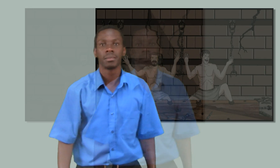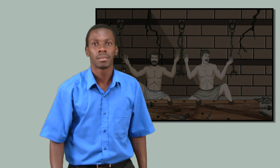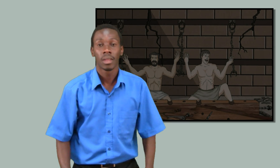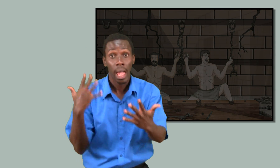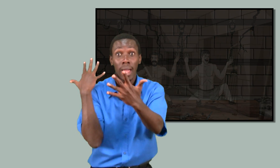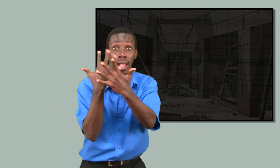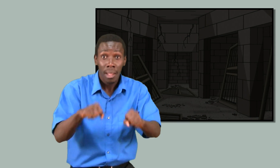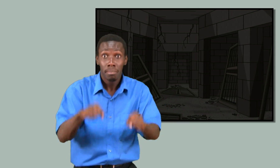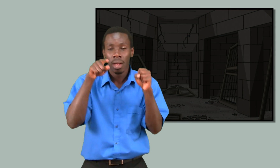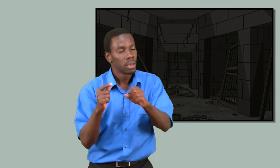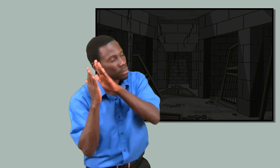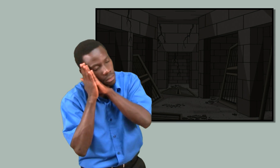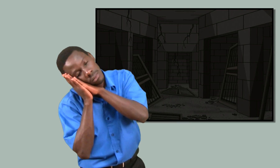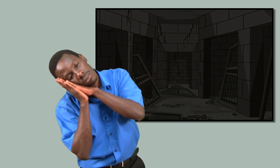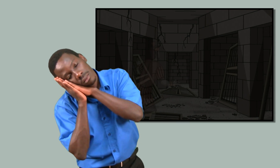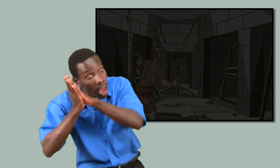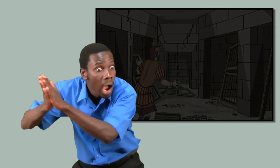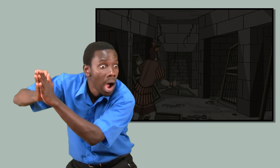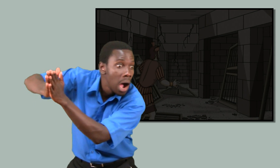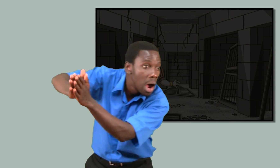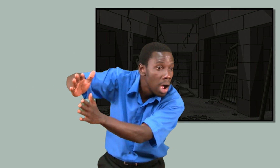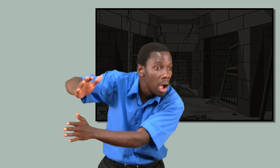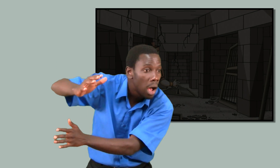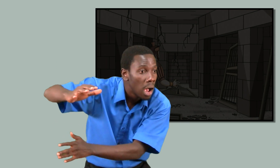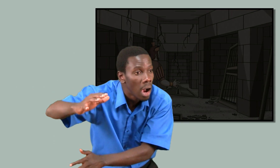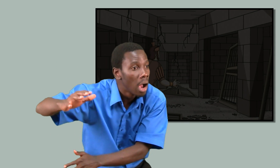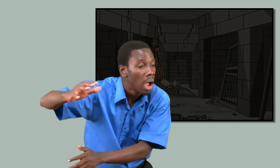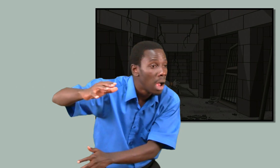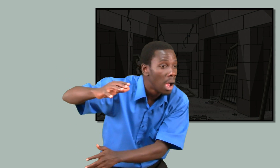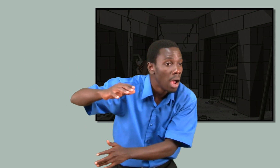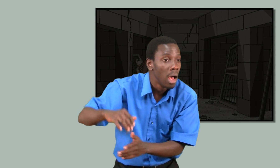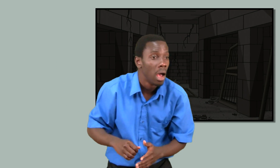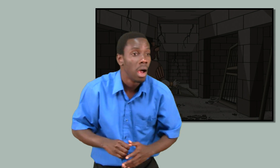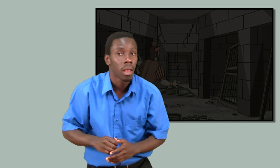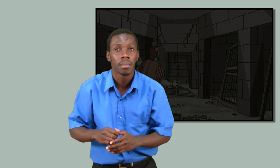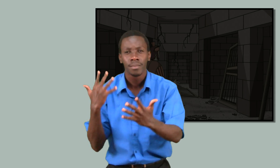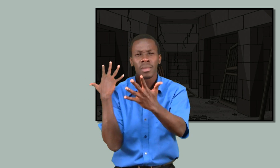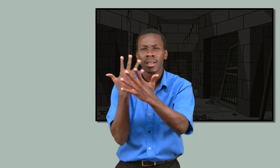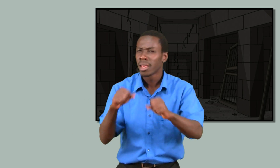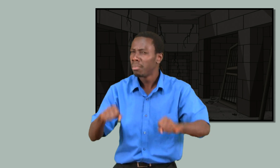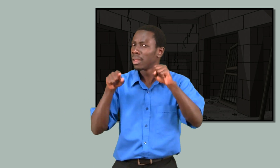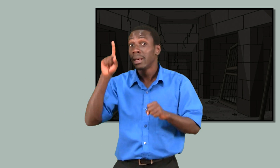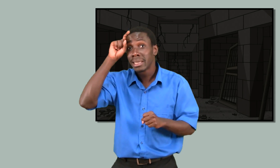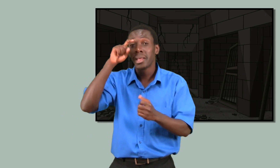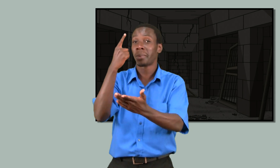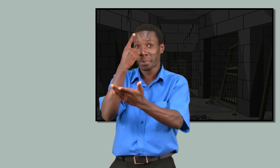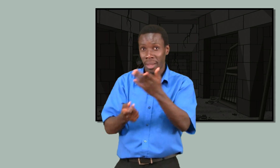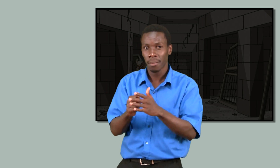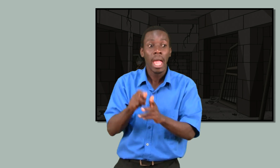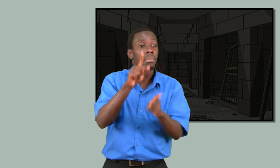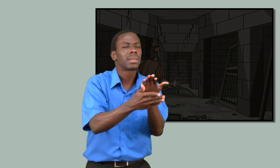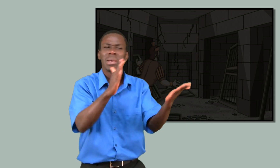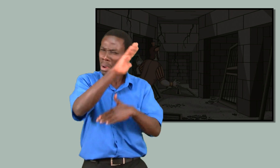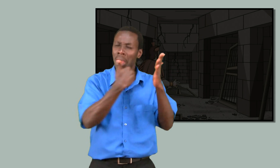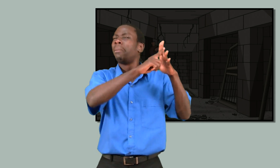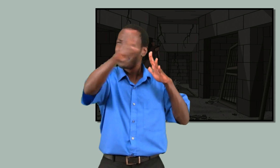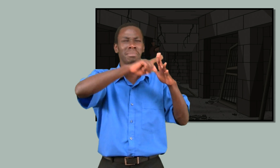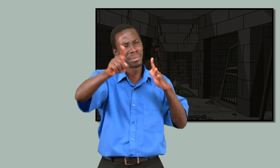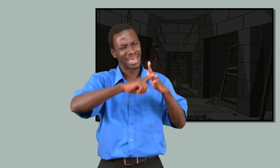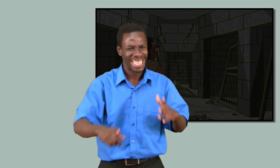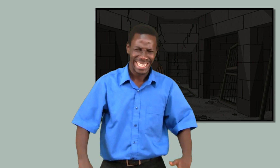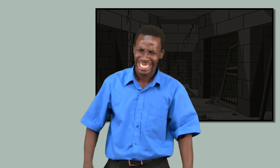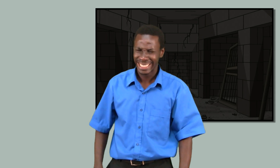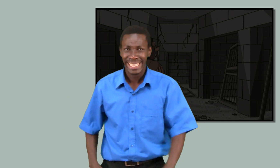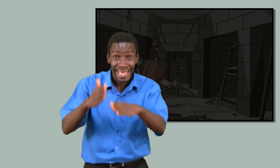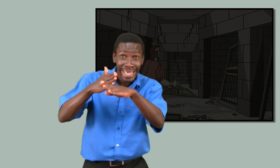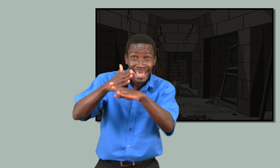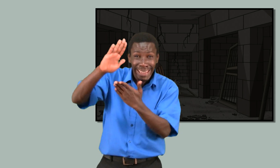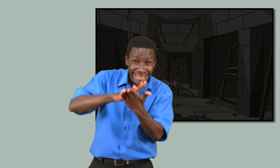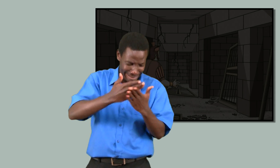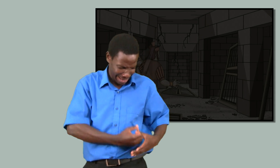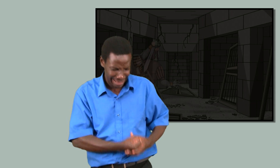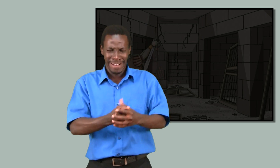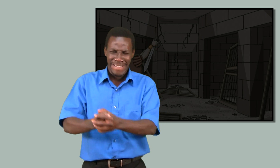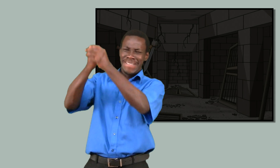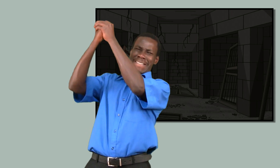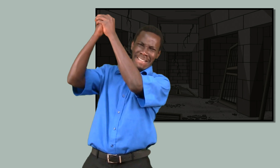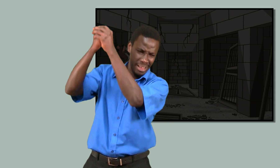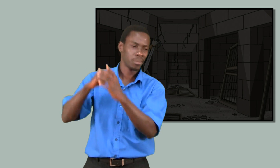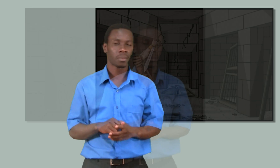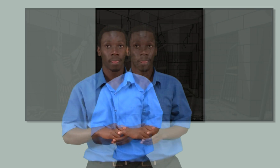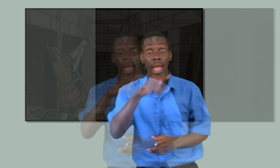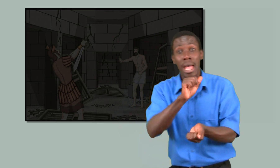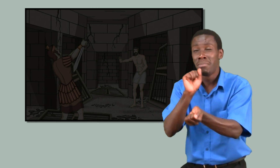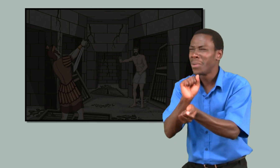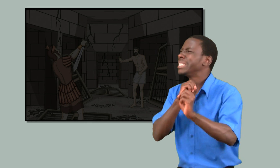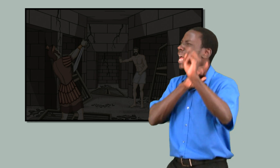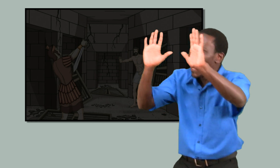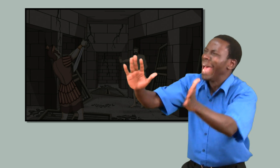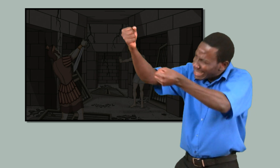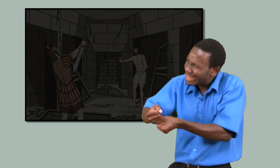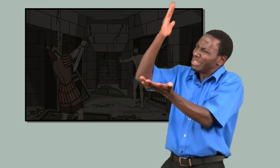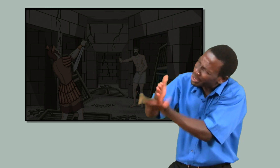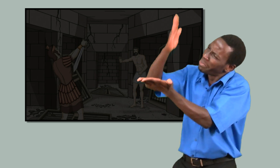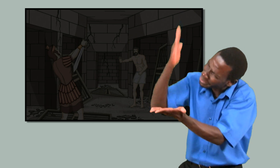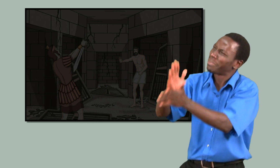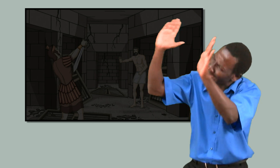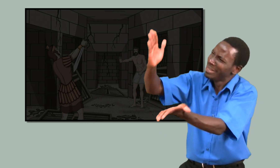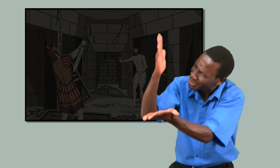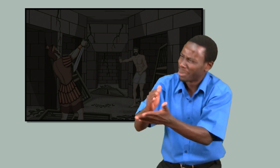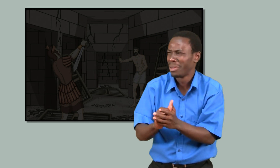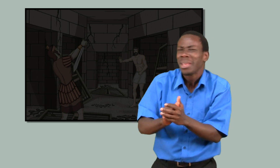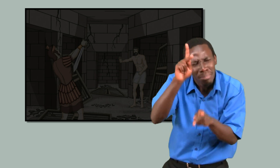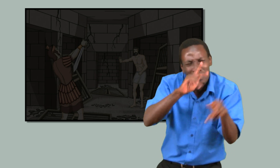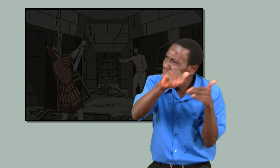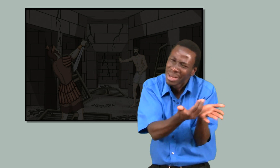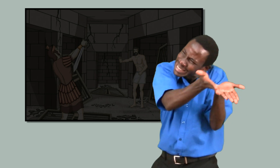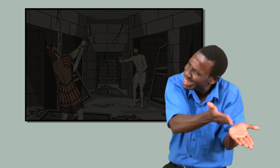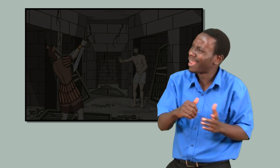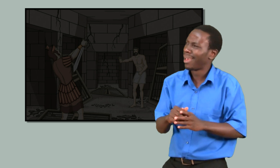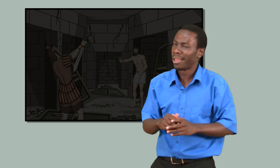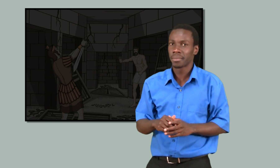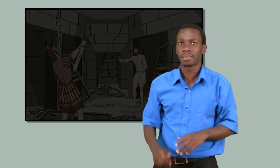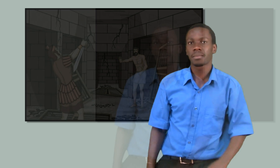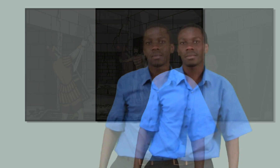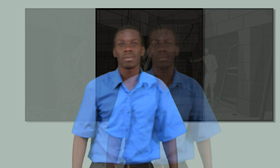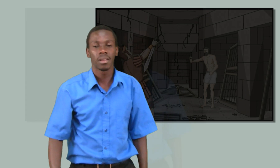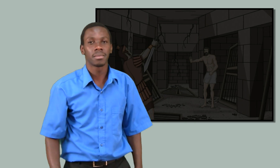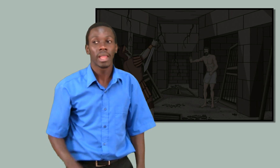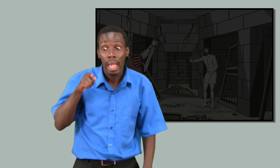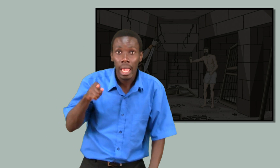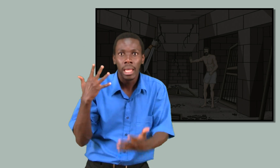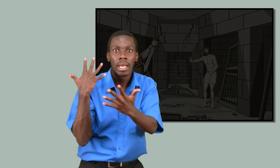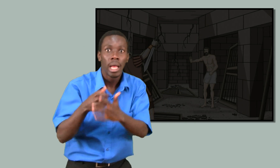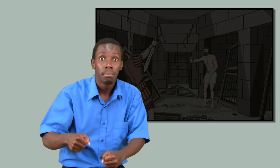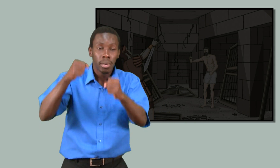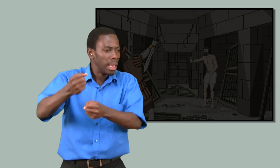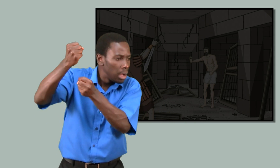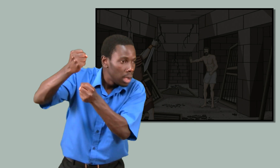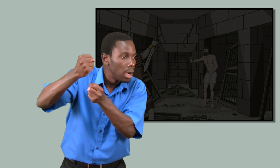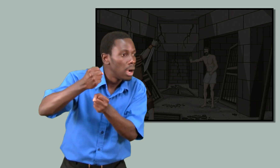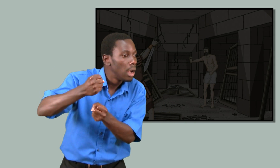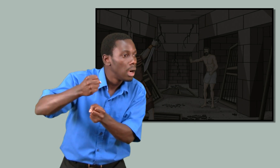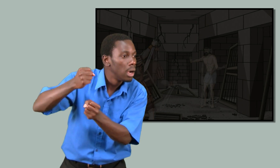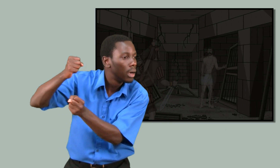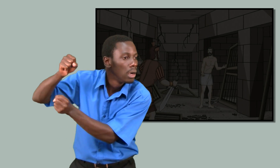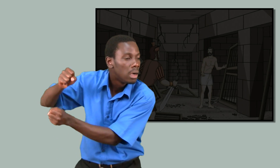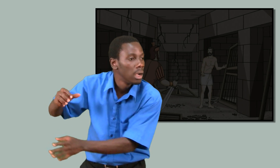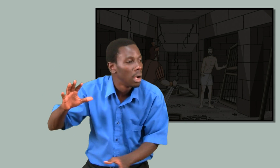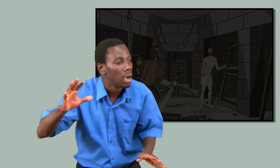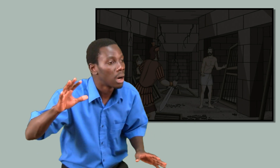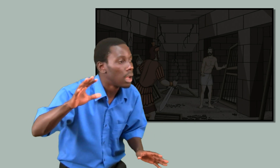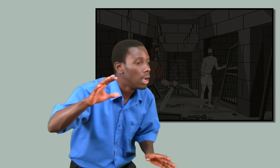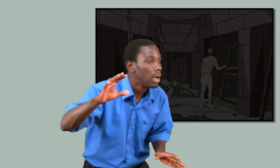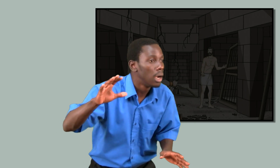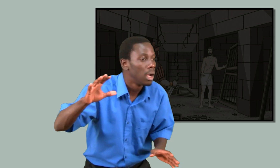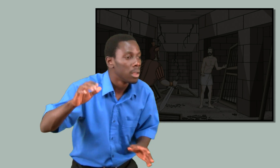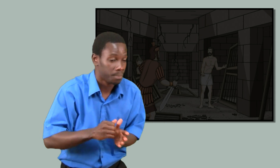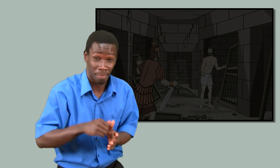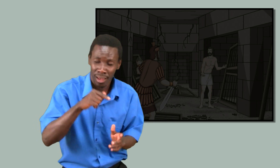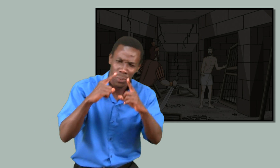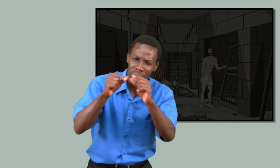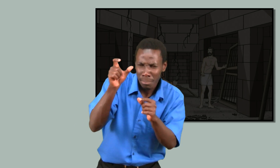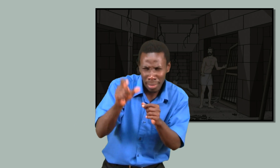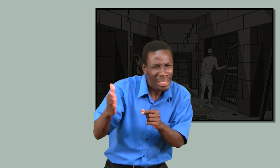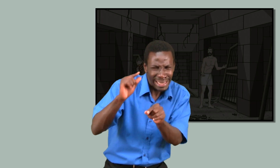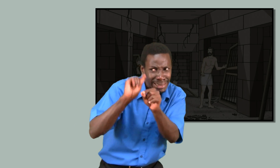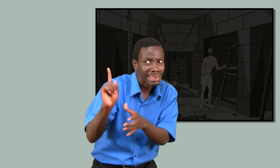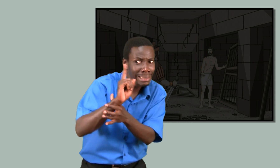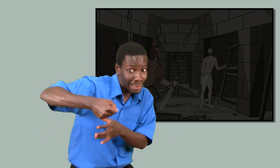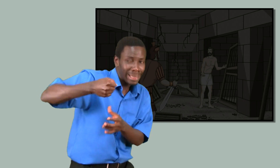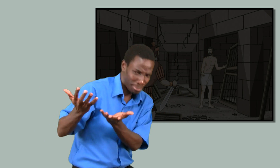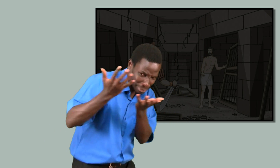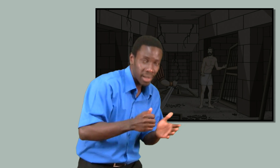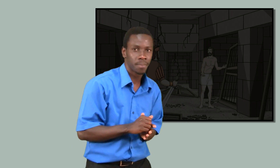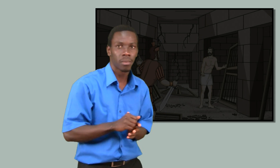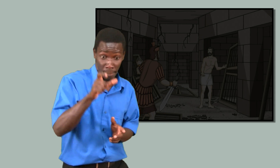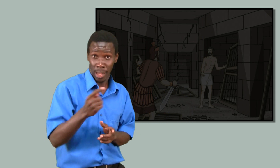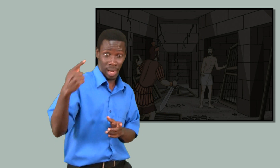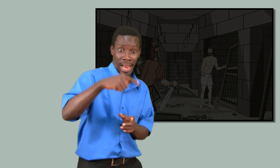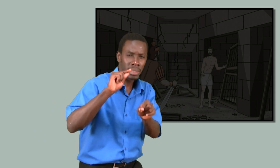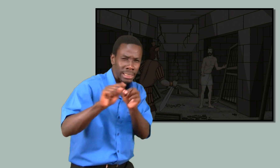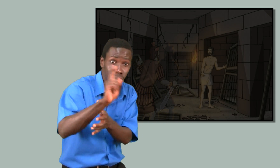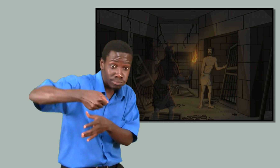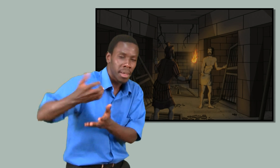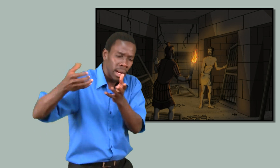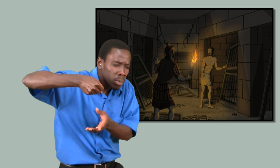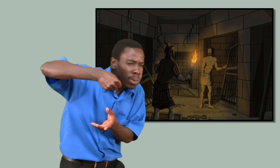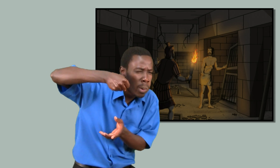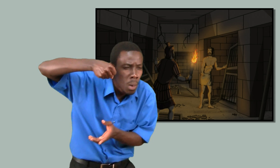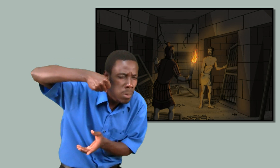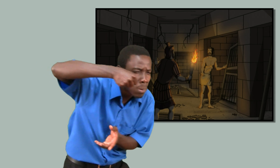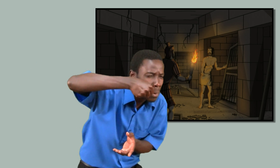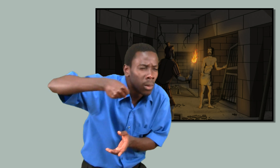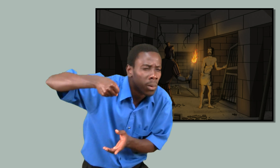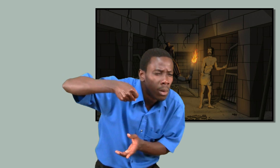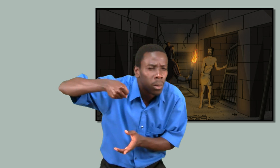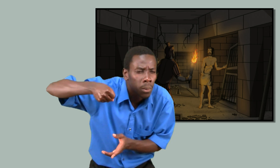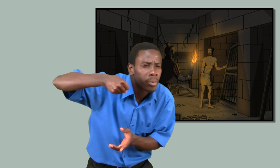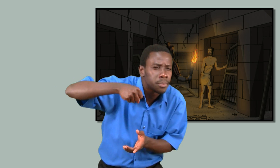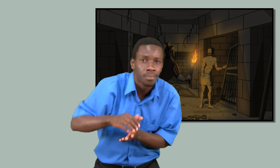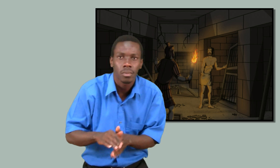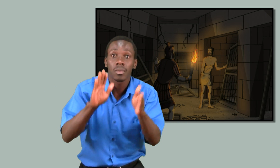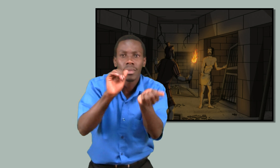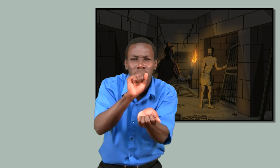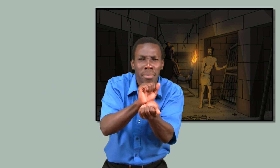When the jailer woke up and saw the prison doors open, he drew his sword and was about to kill himself, presuming that the prisoners had escaped. But Paul called out in a loud voice, “Do not harm yourself!